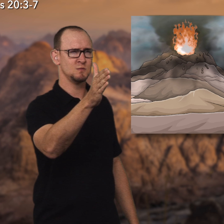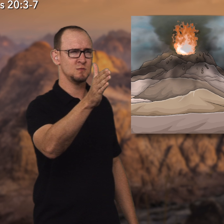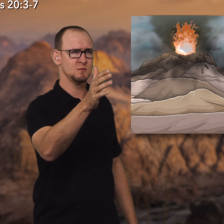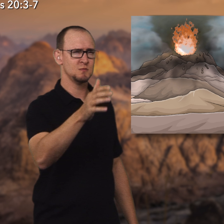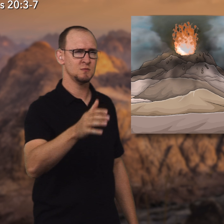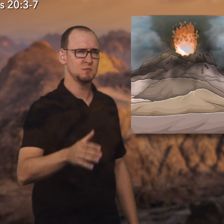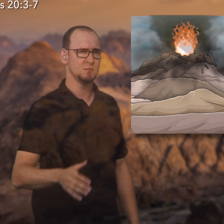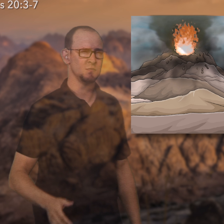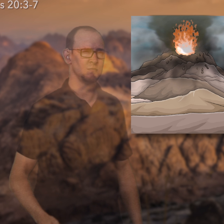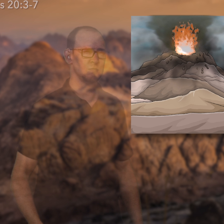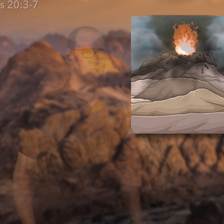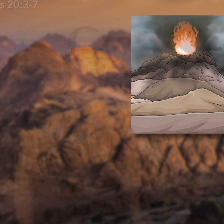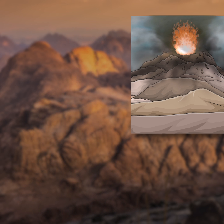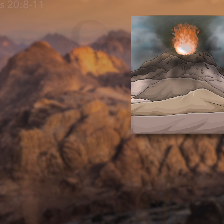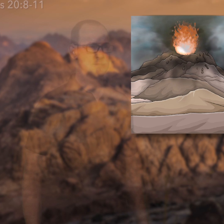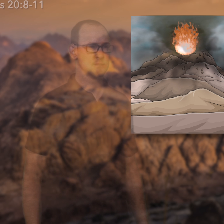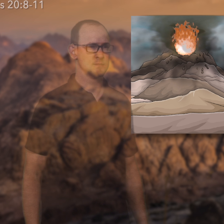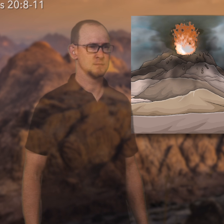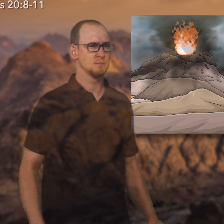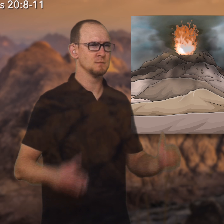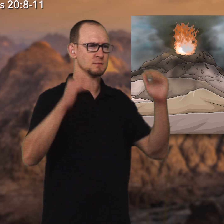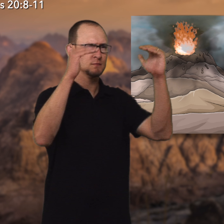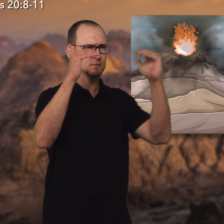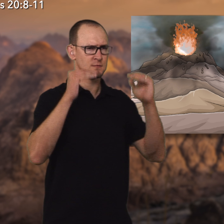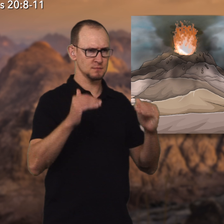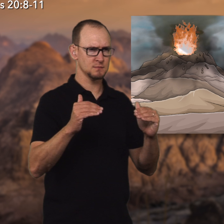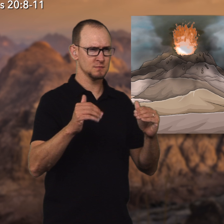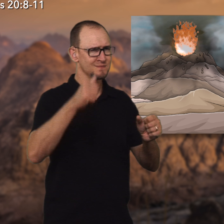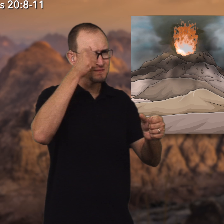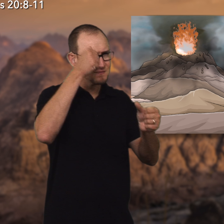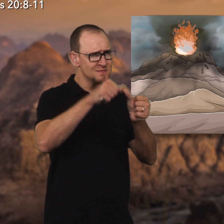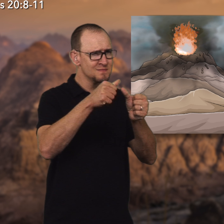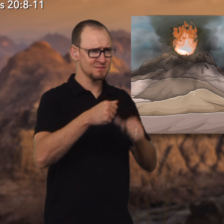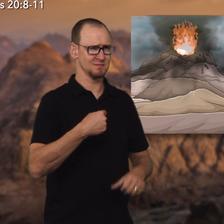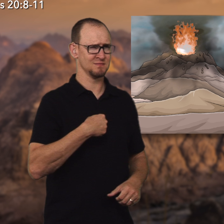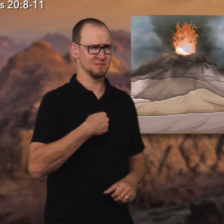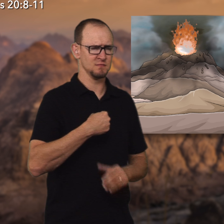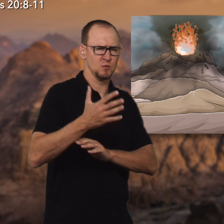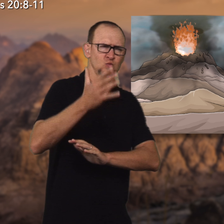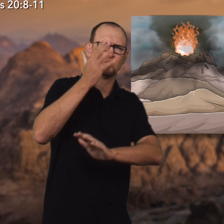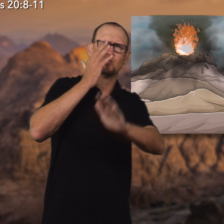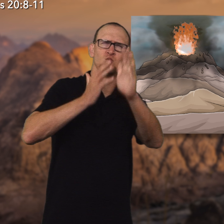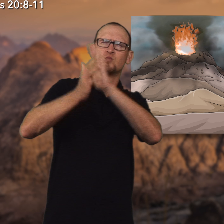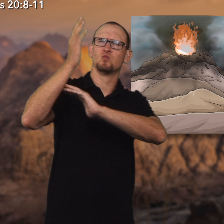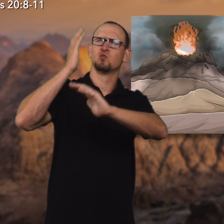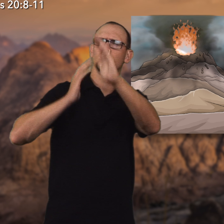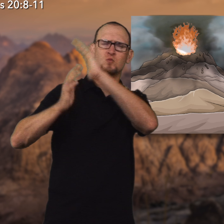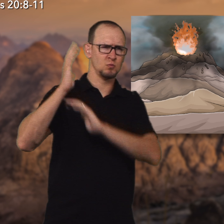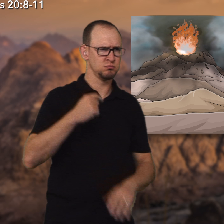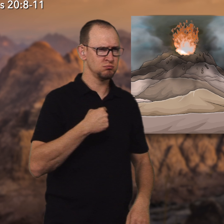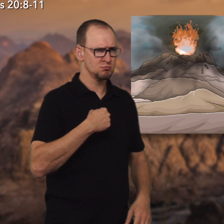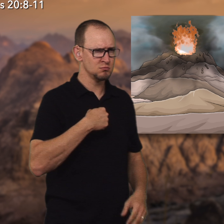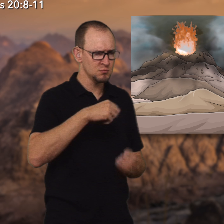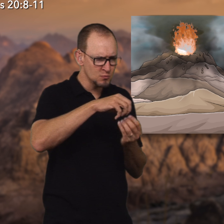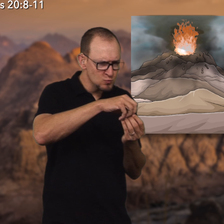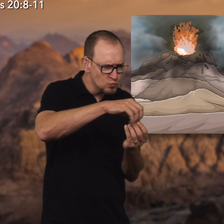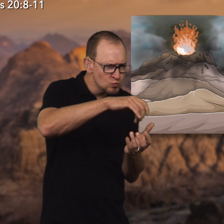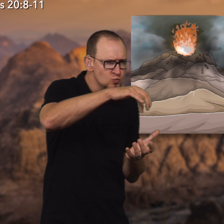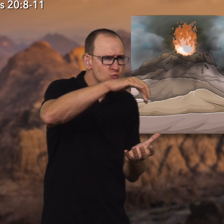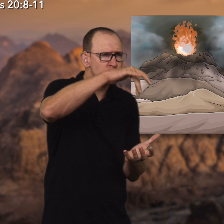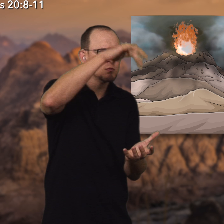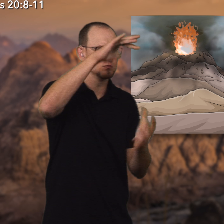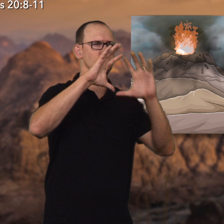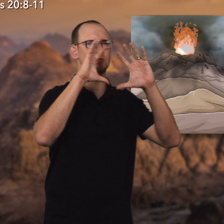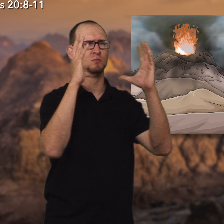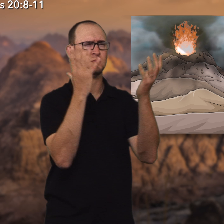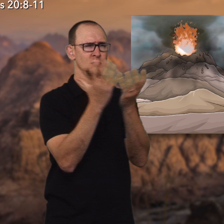Remember the Sabbath day by keeping it holy.